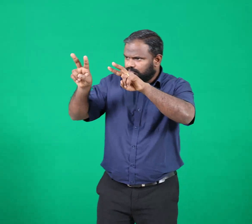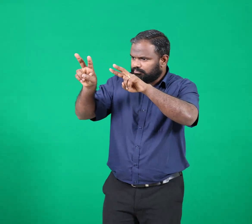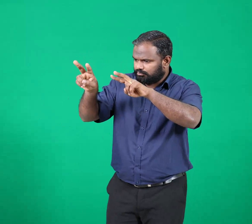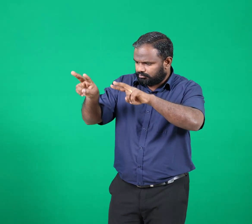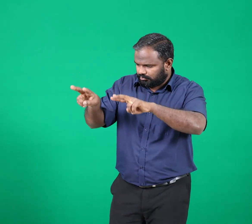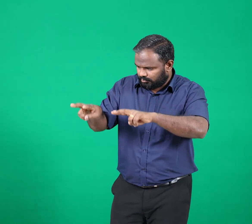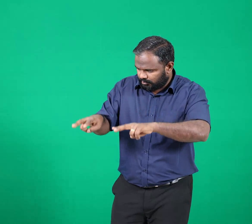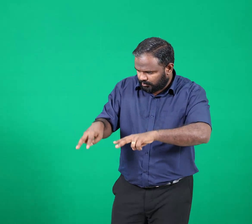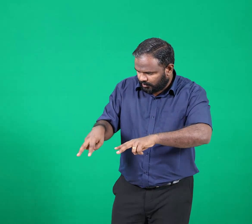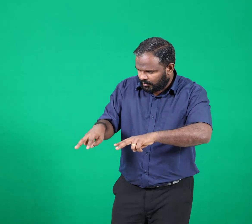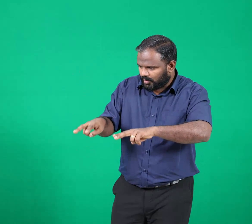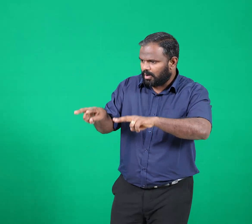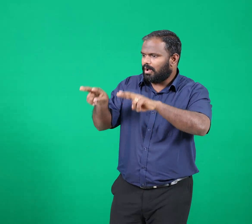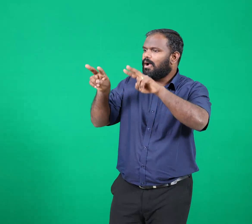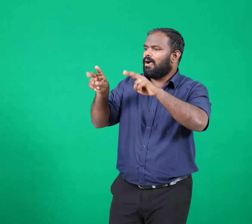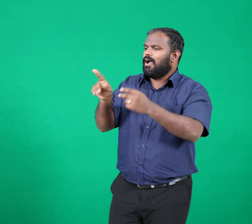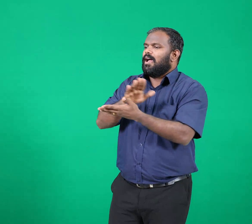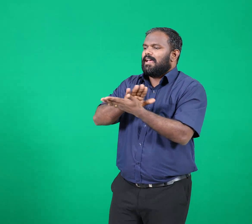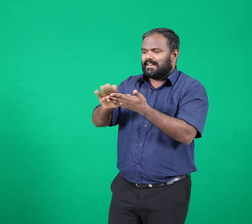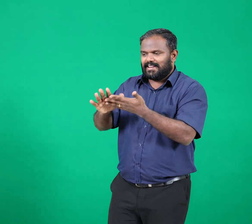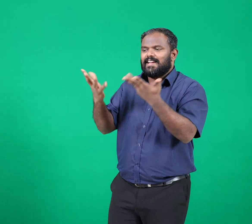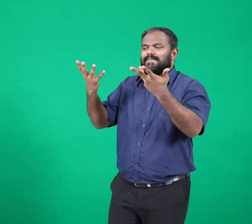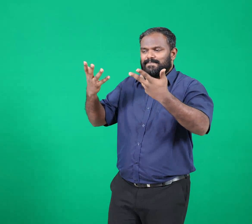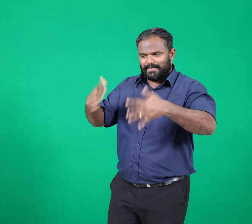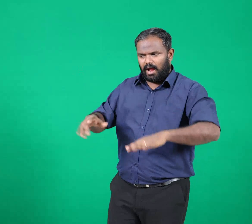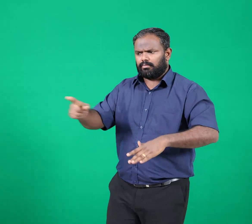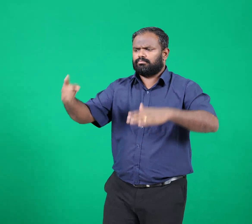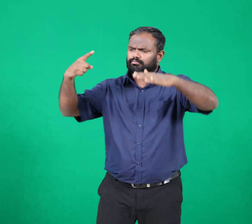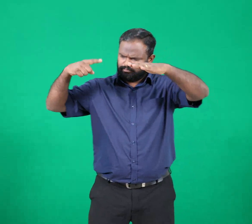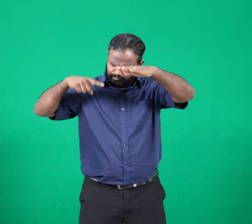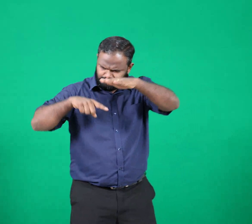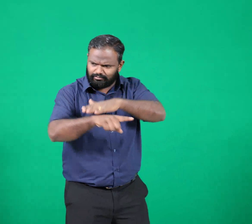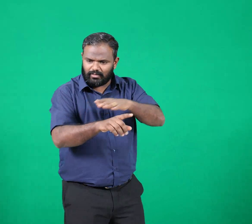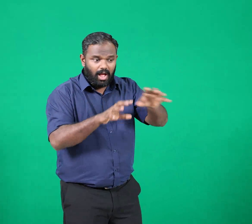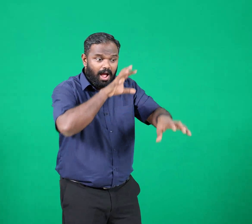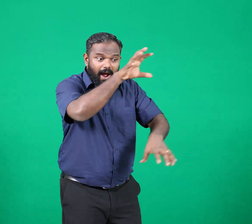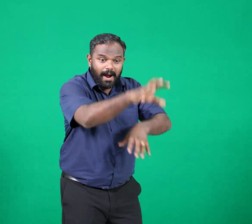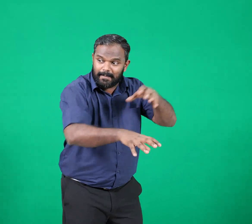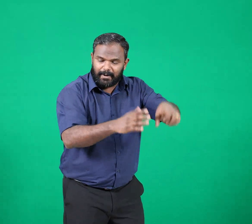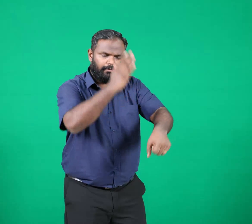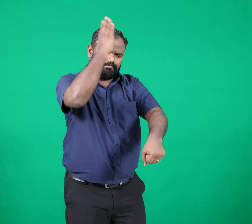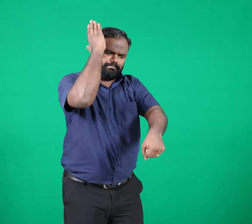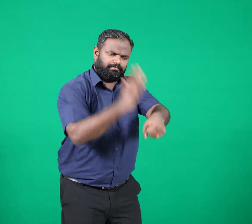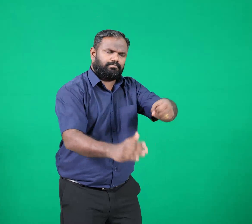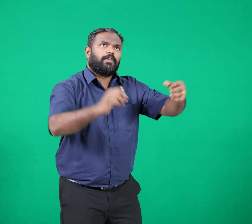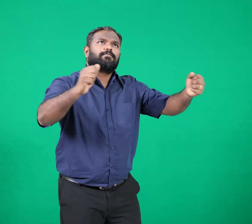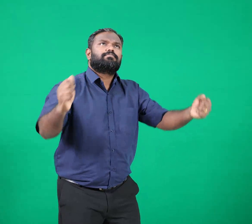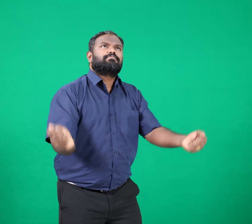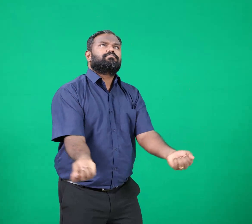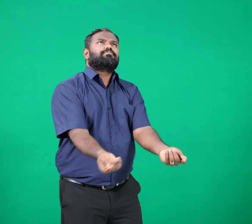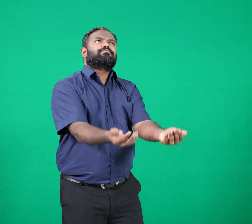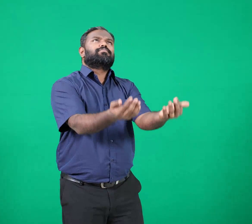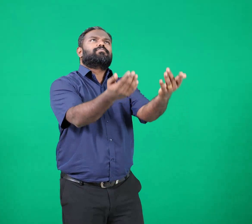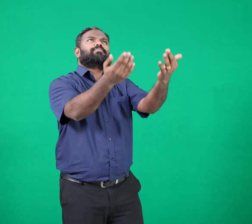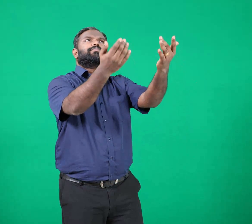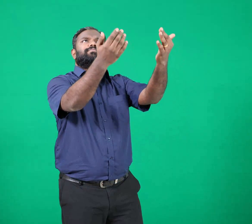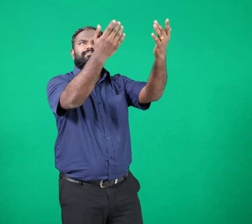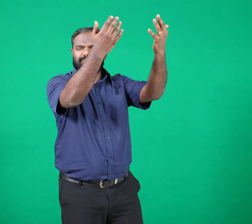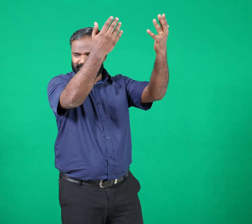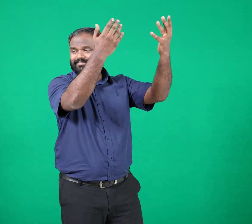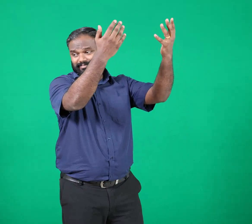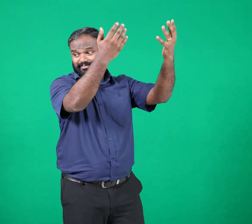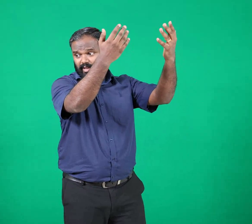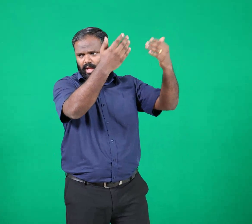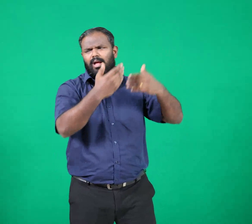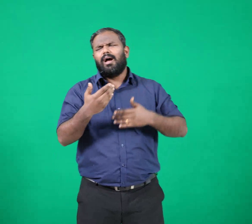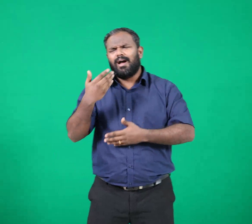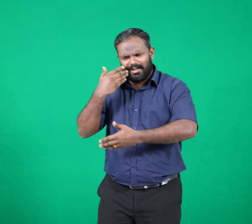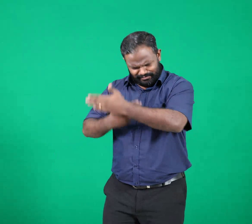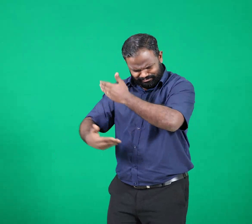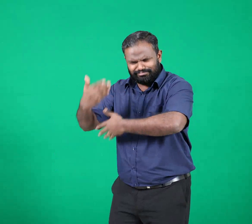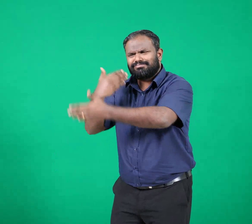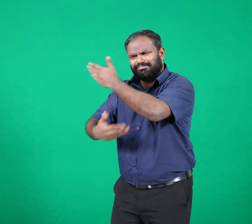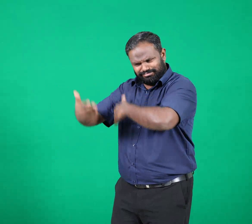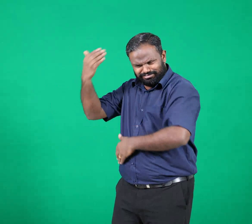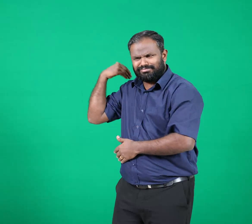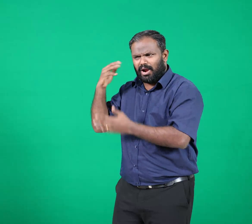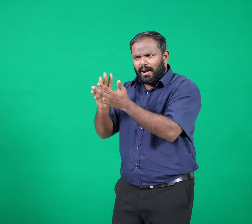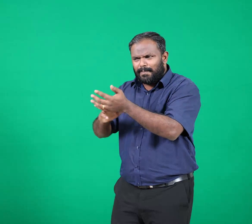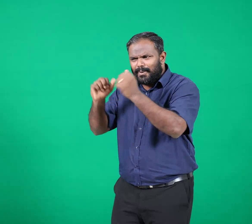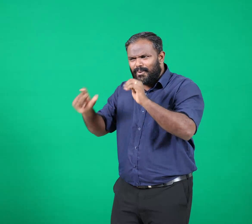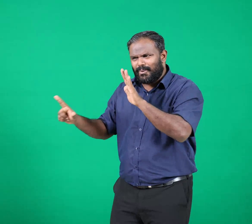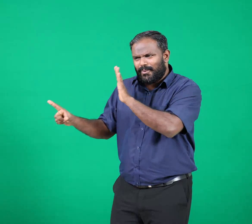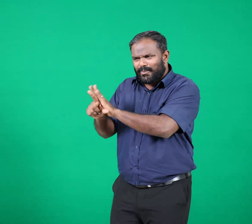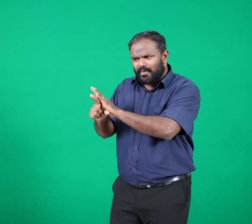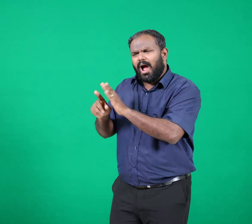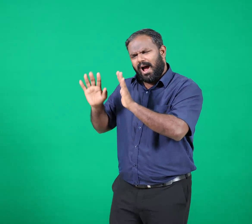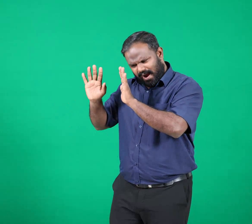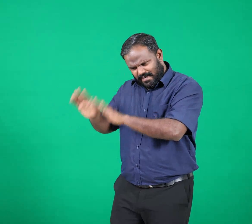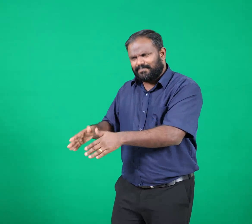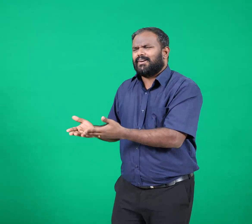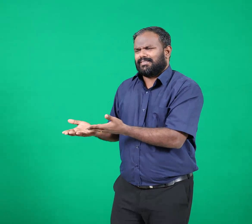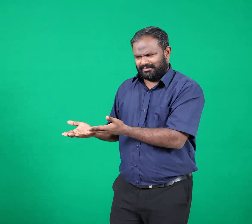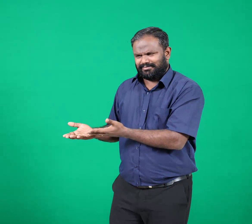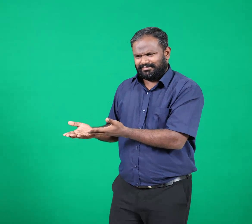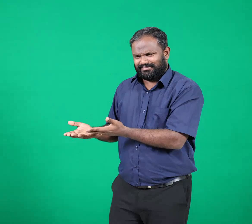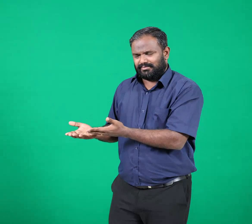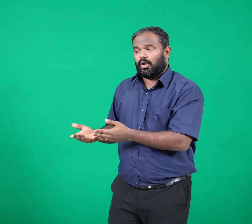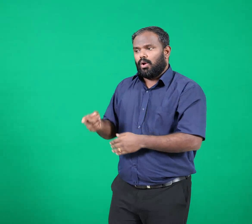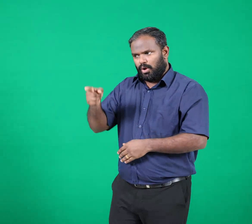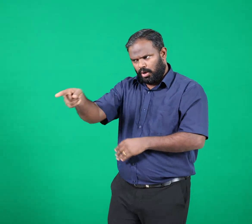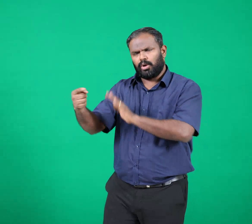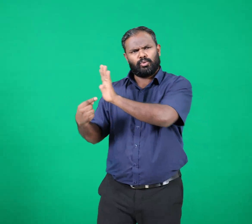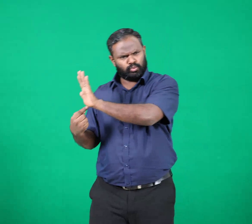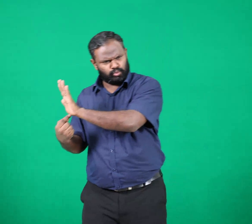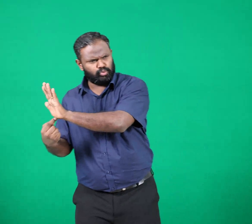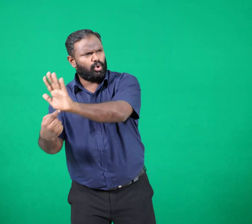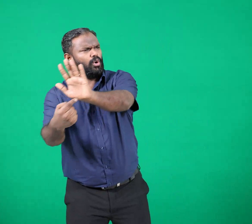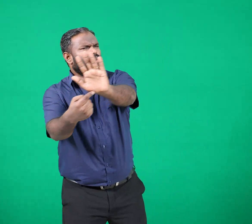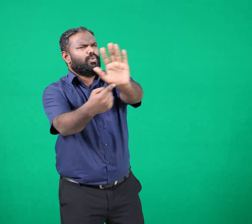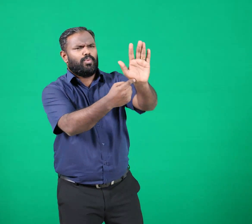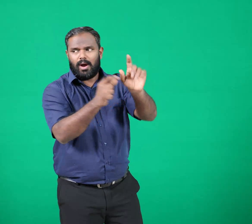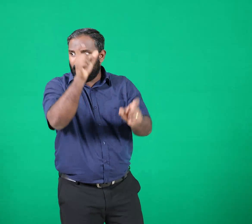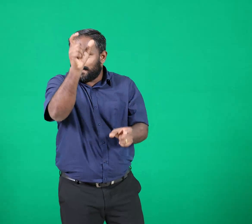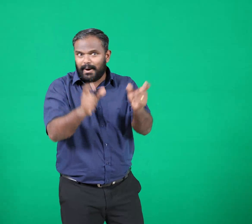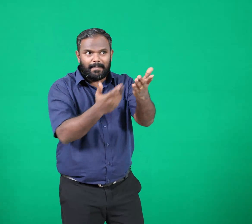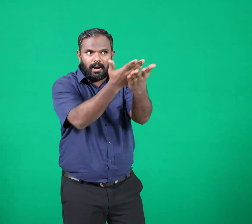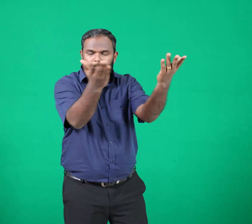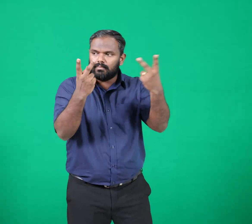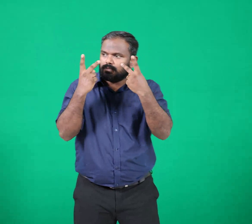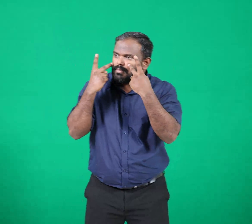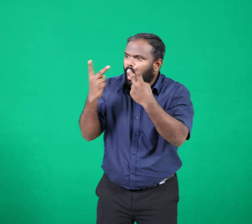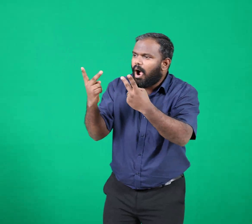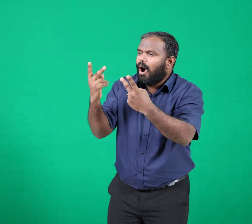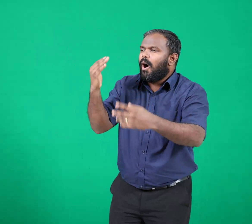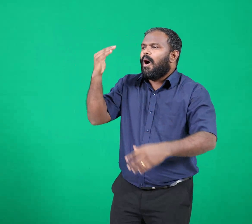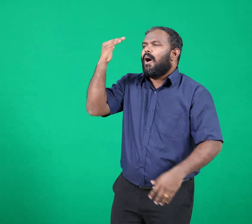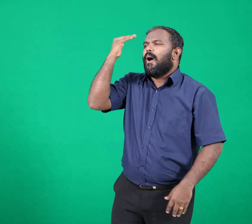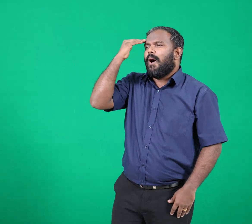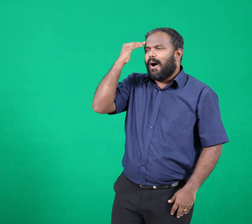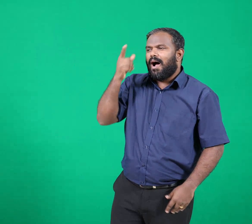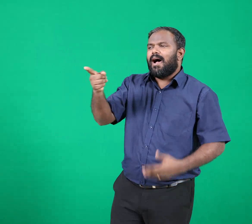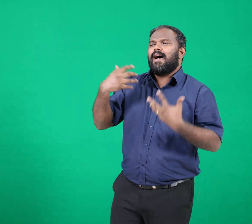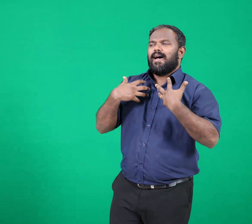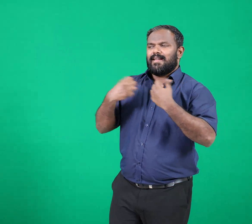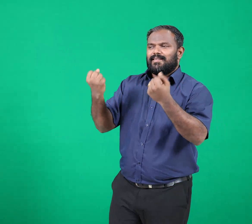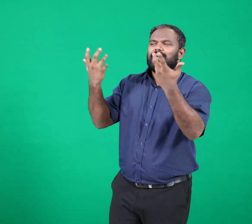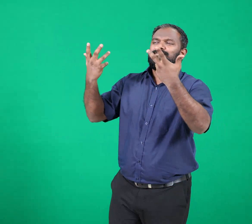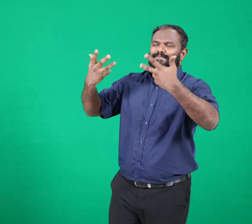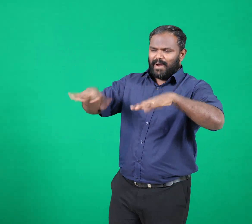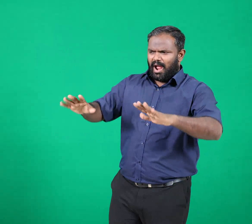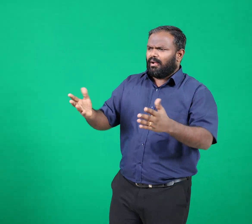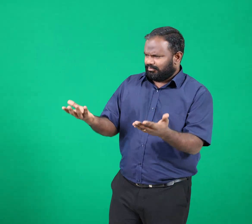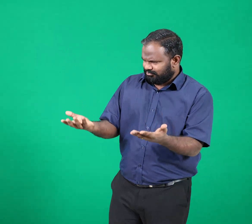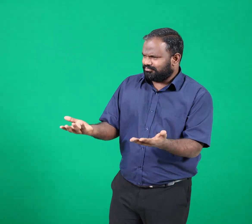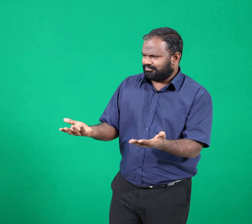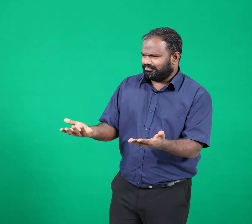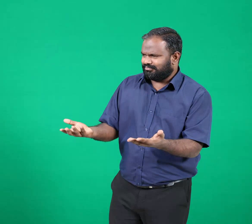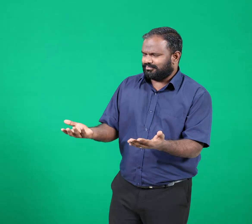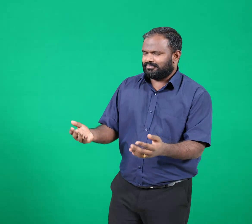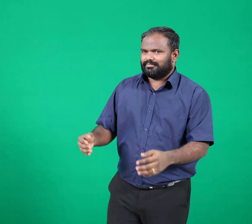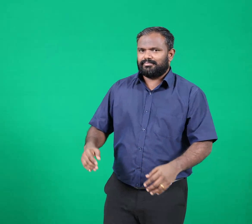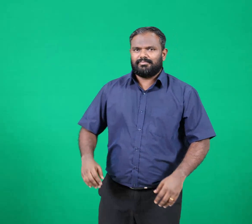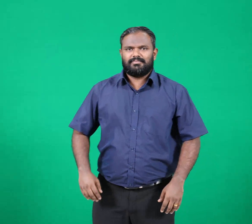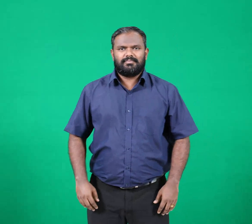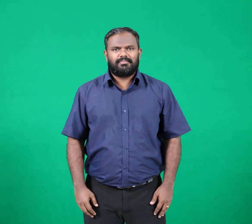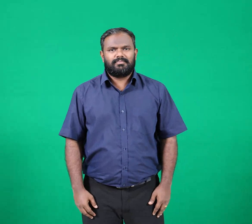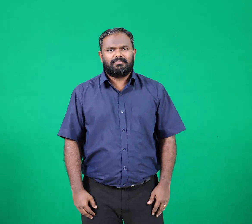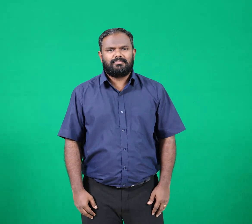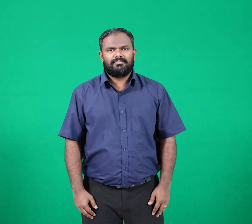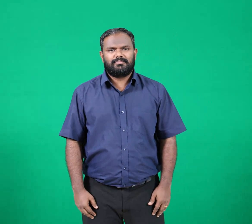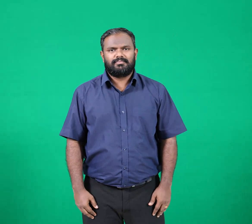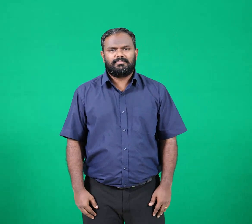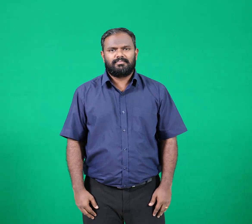" But go, show yourself to the priest and present the offering Moses prescribed for your cleansing, as a testimony to them."